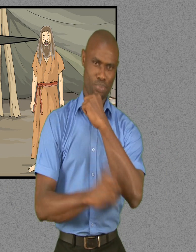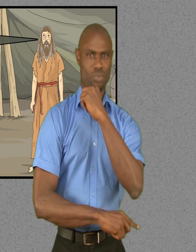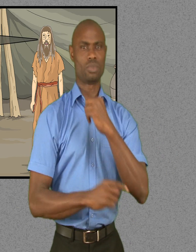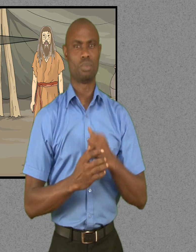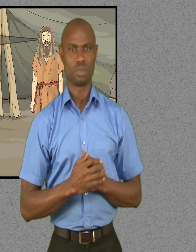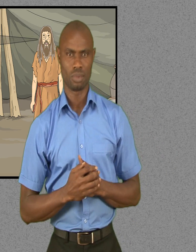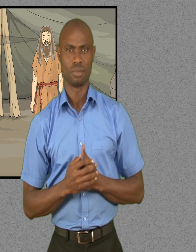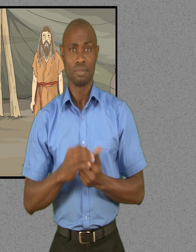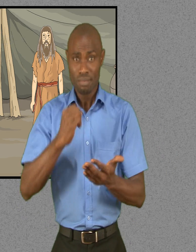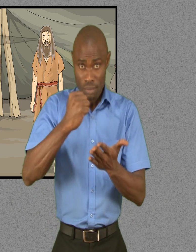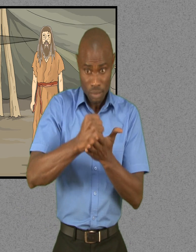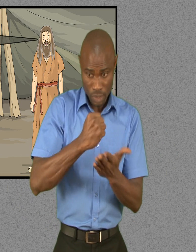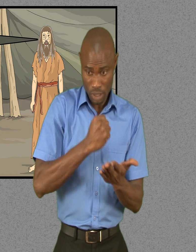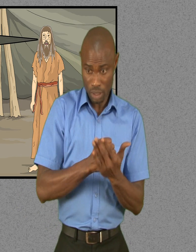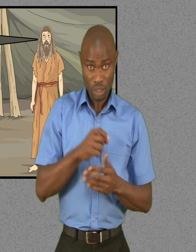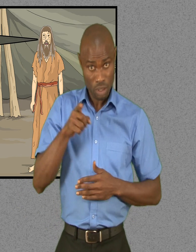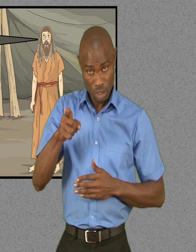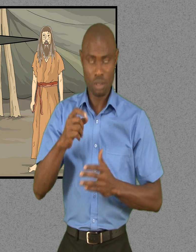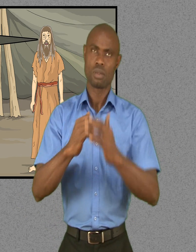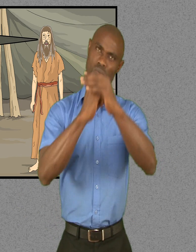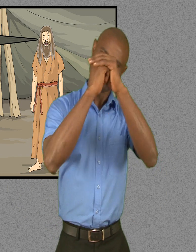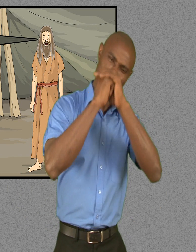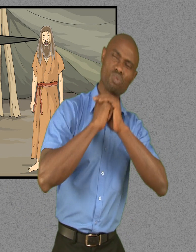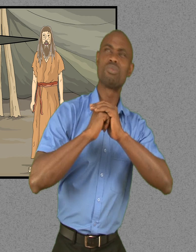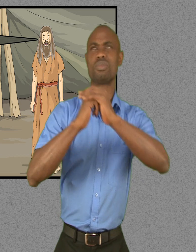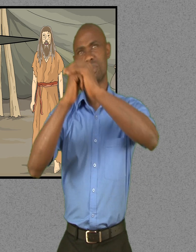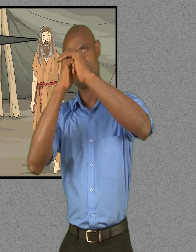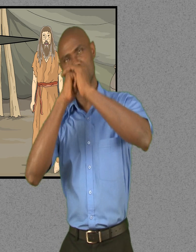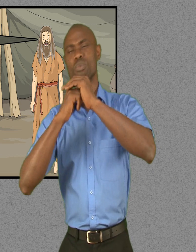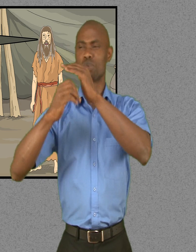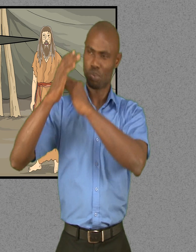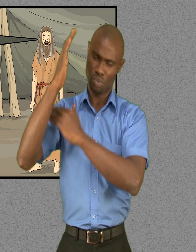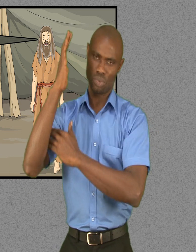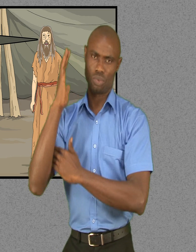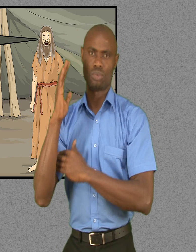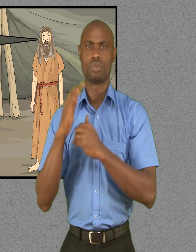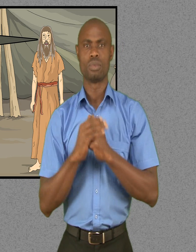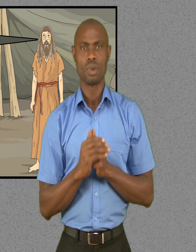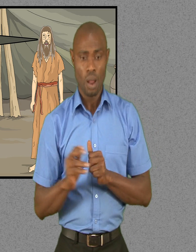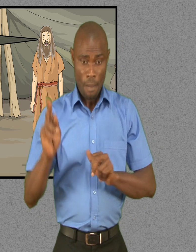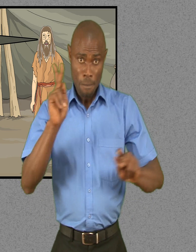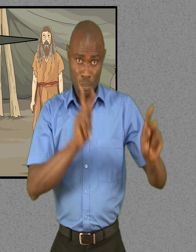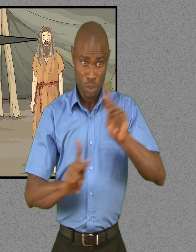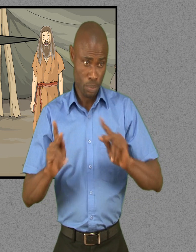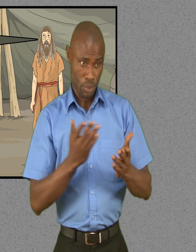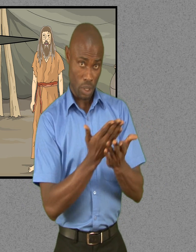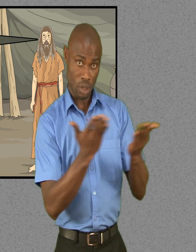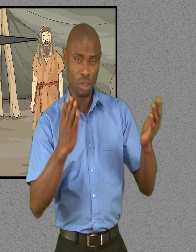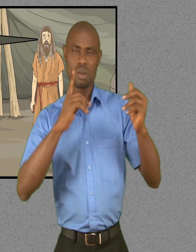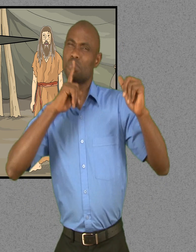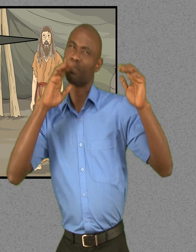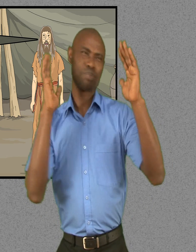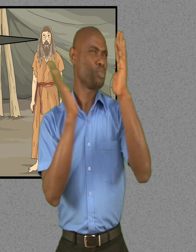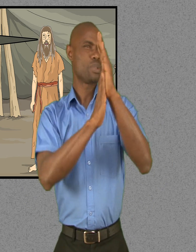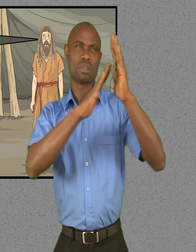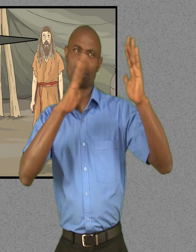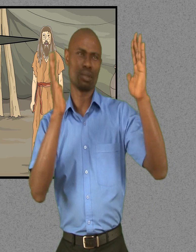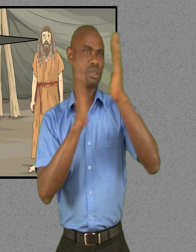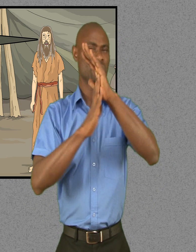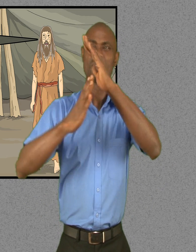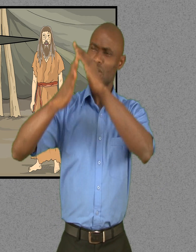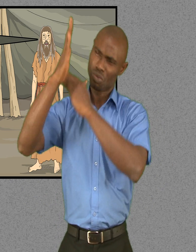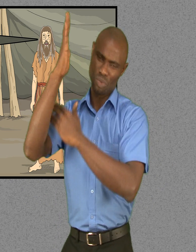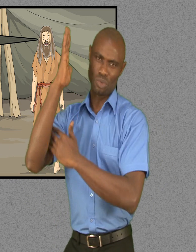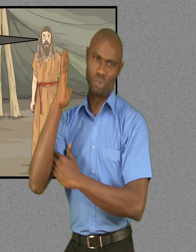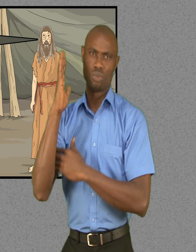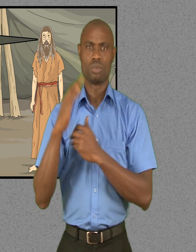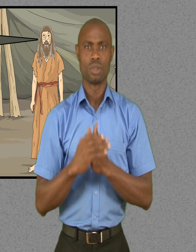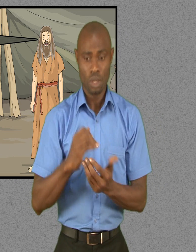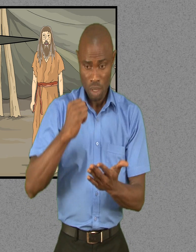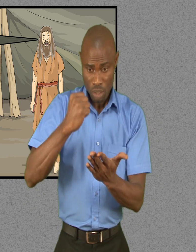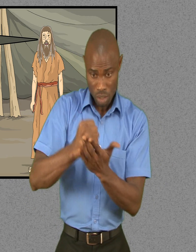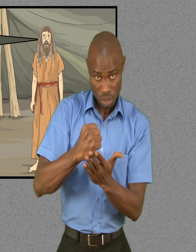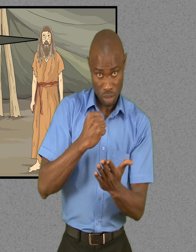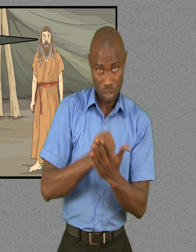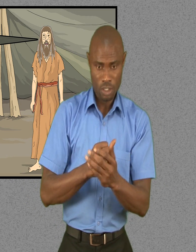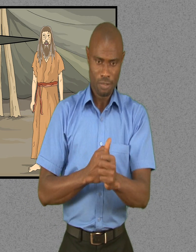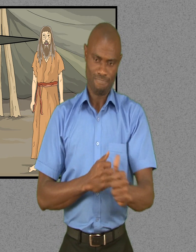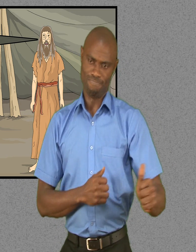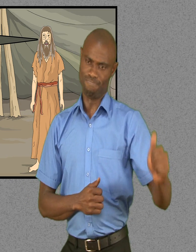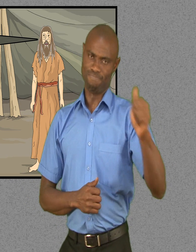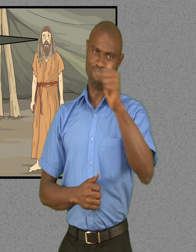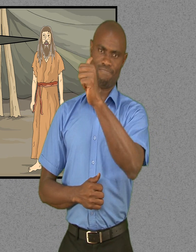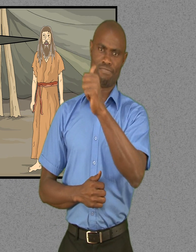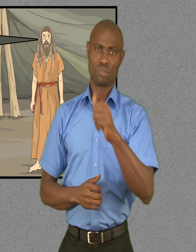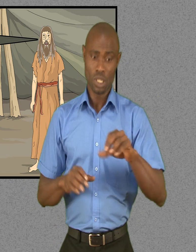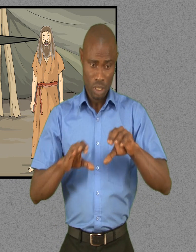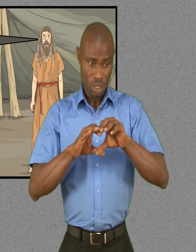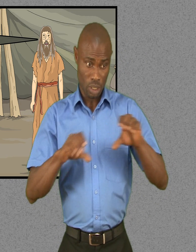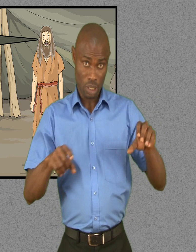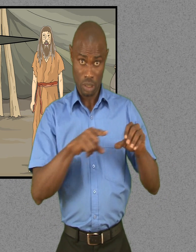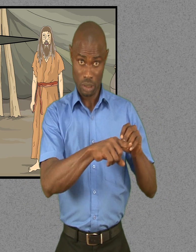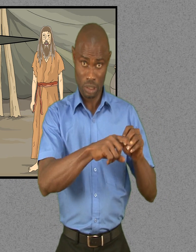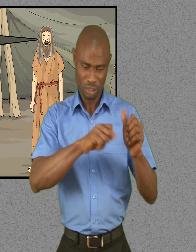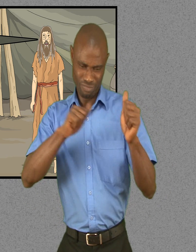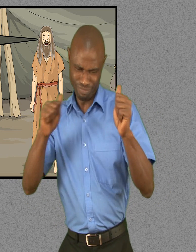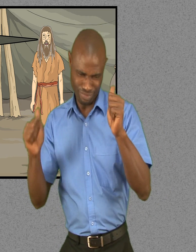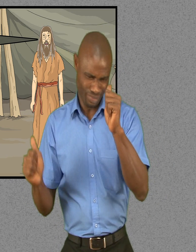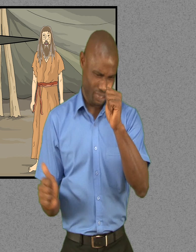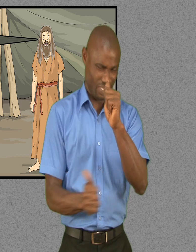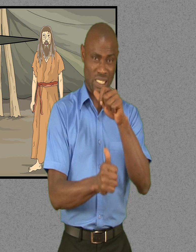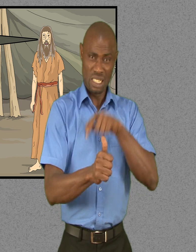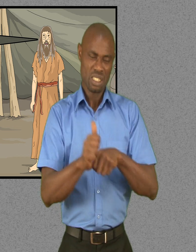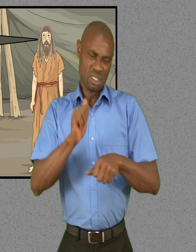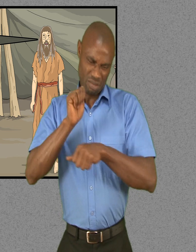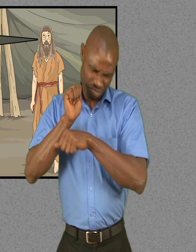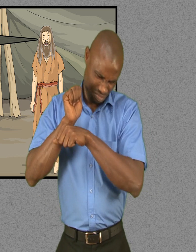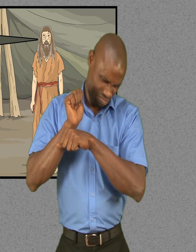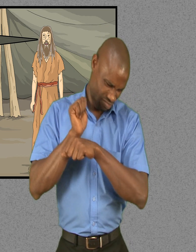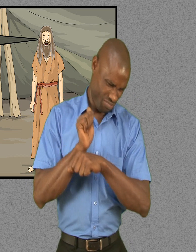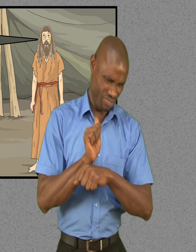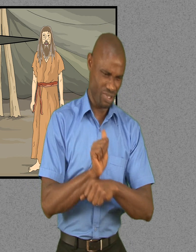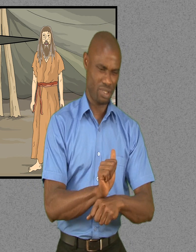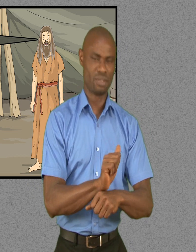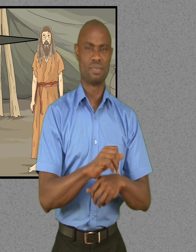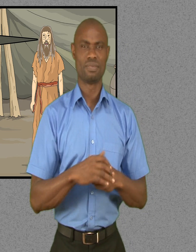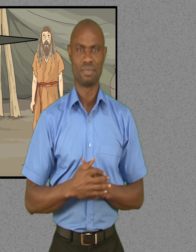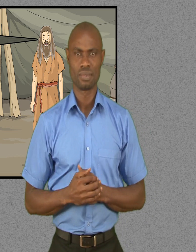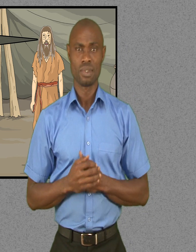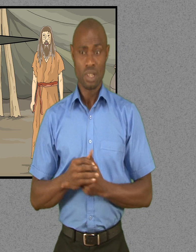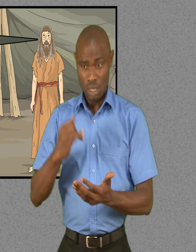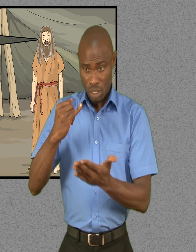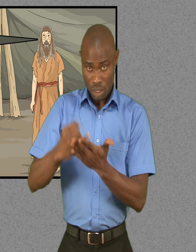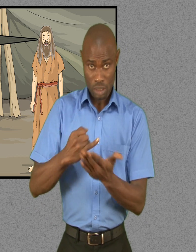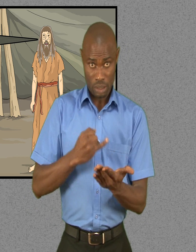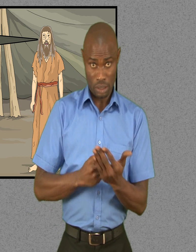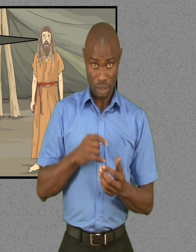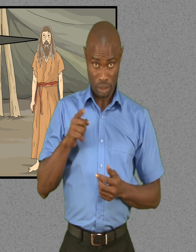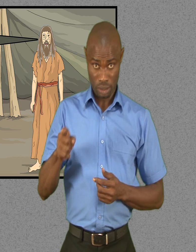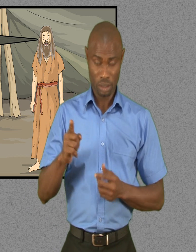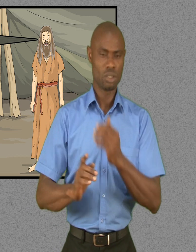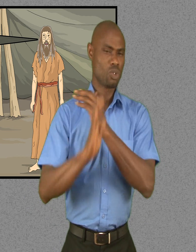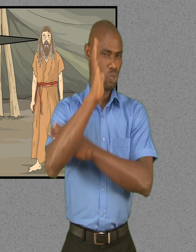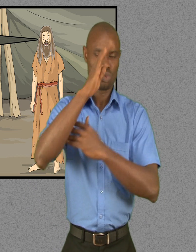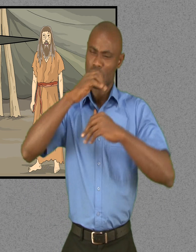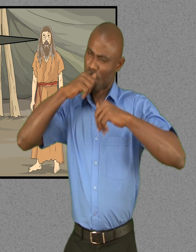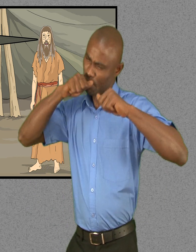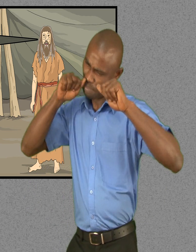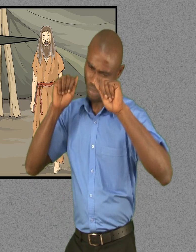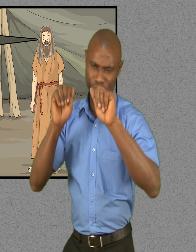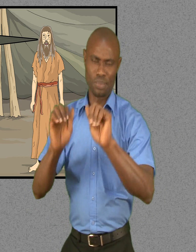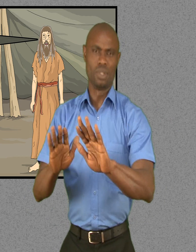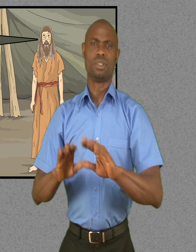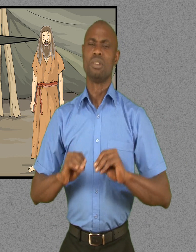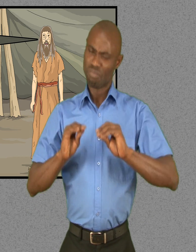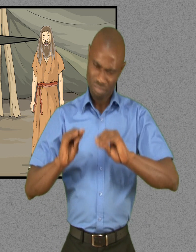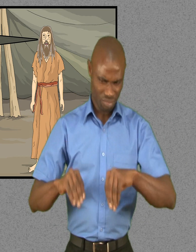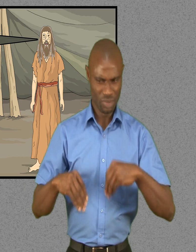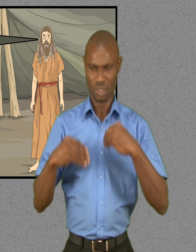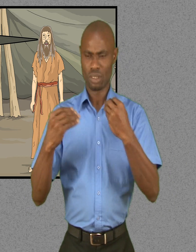A servant of servants shall he be to his brothers.” He also declared: “Blessed be the LORD, the God of Shem! May Canaan be the servant of Shem.